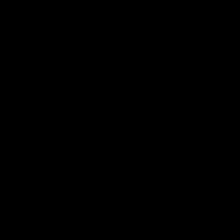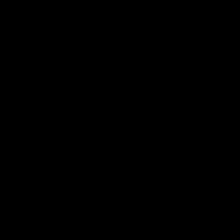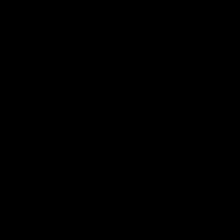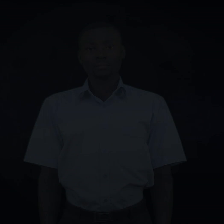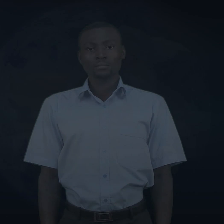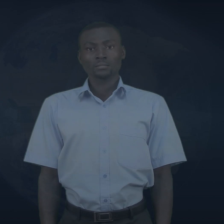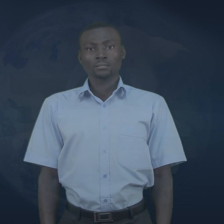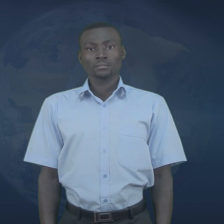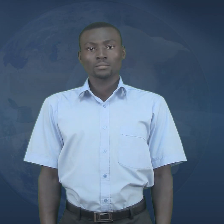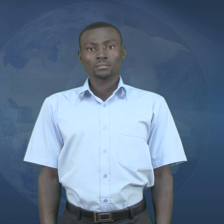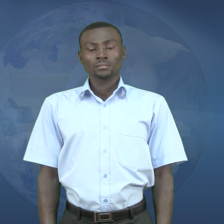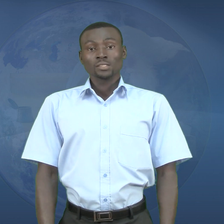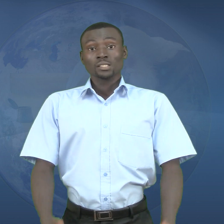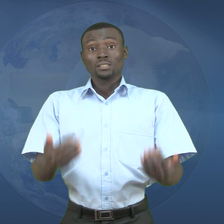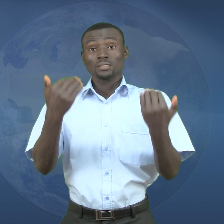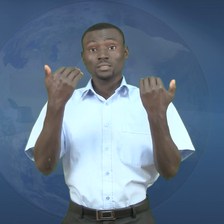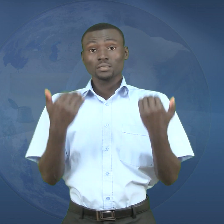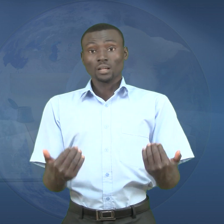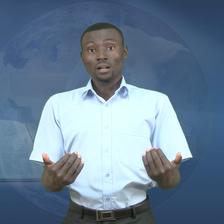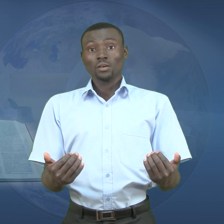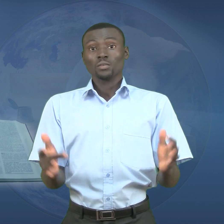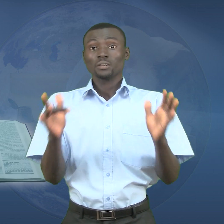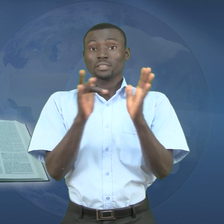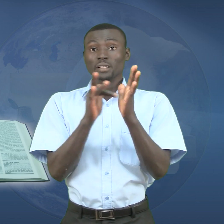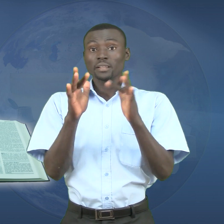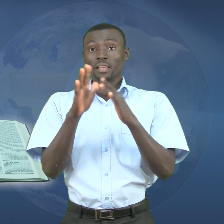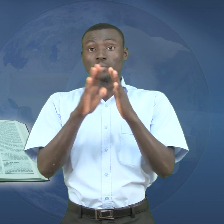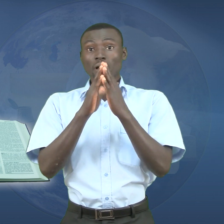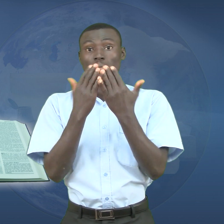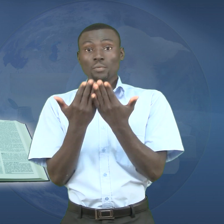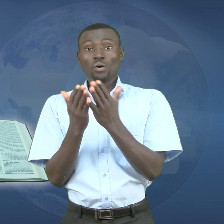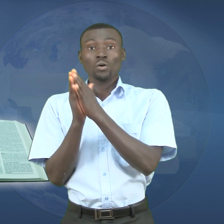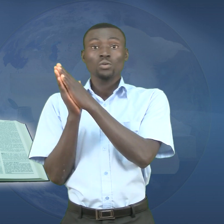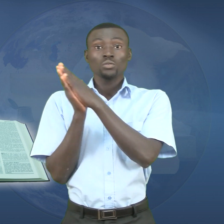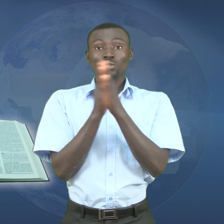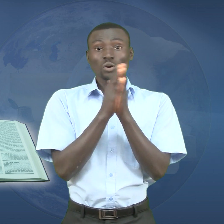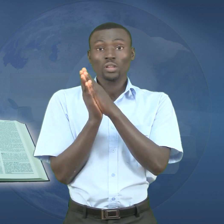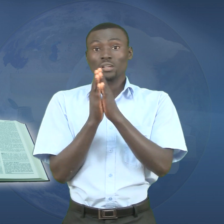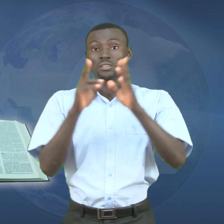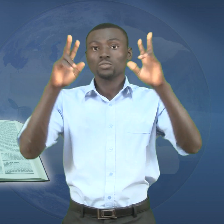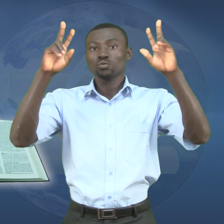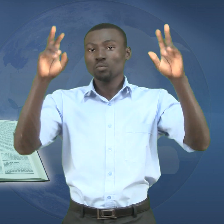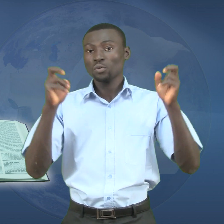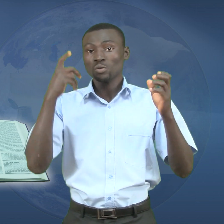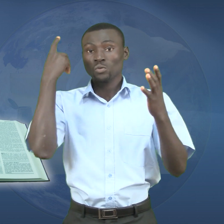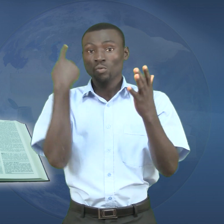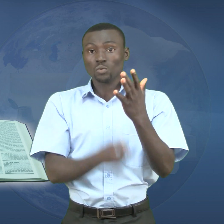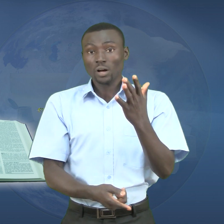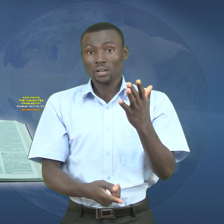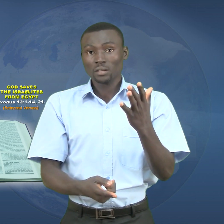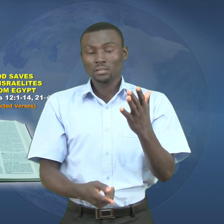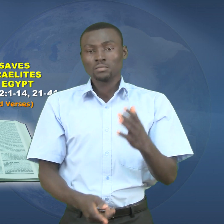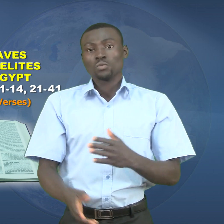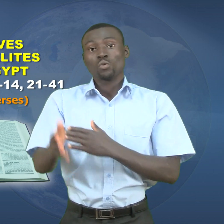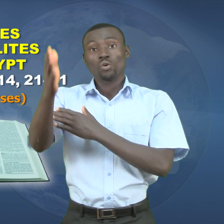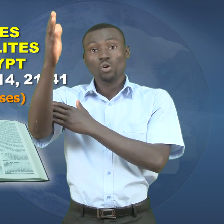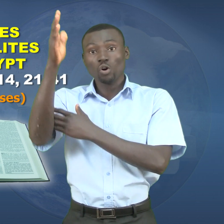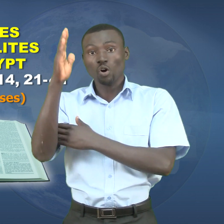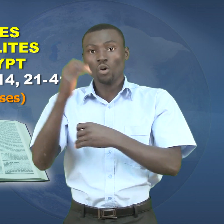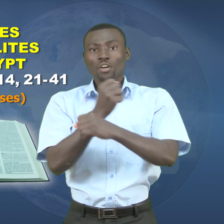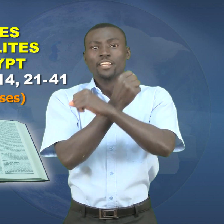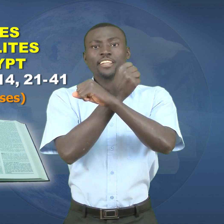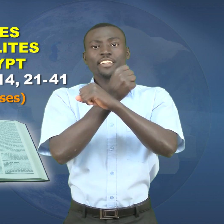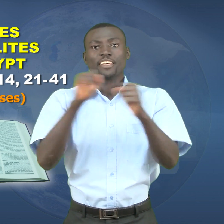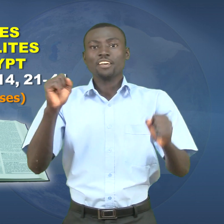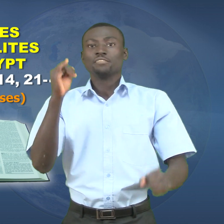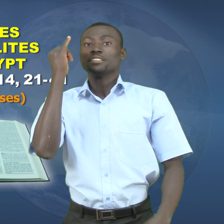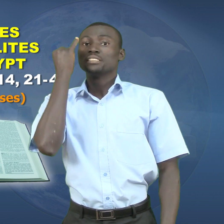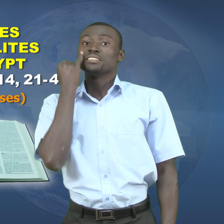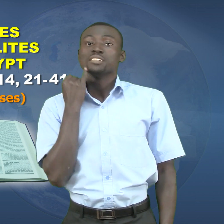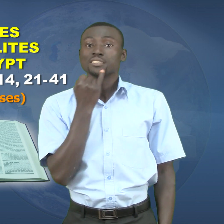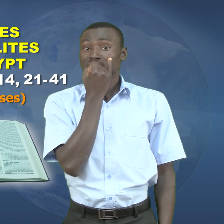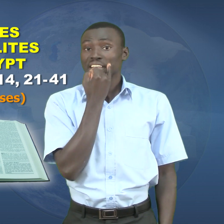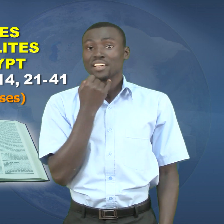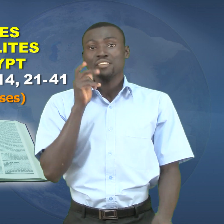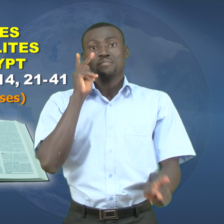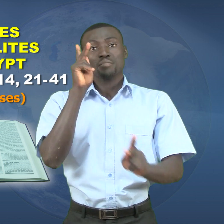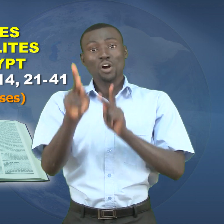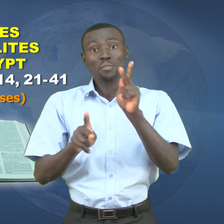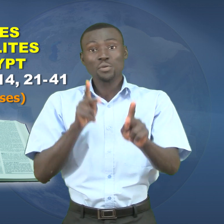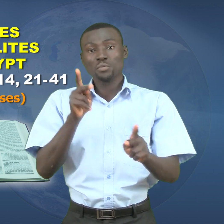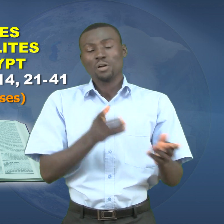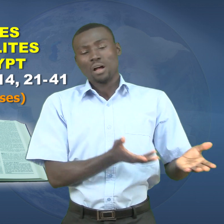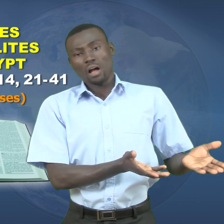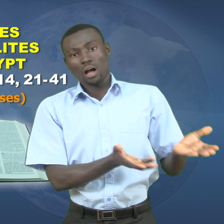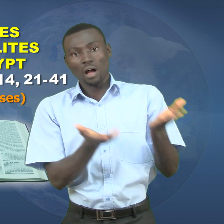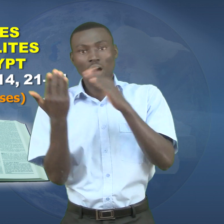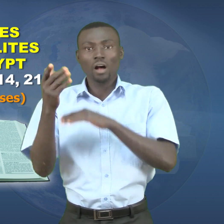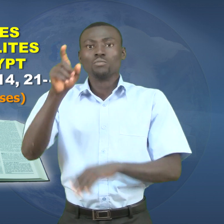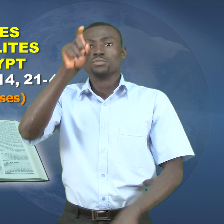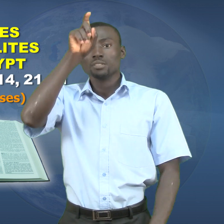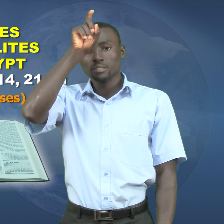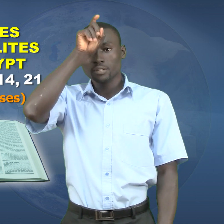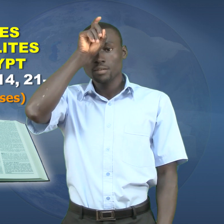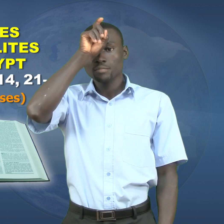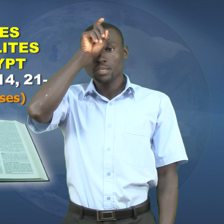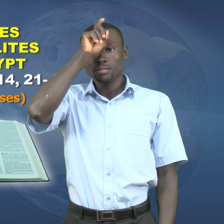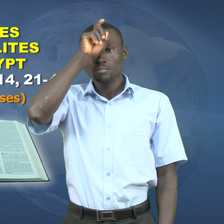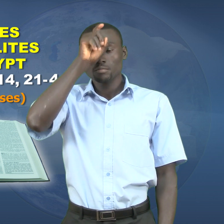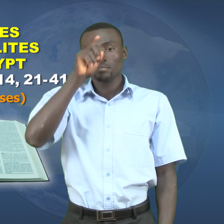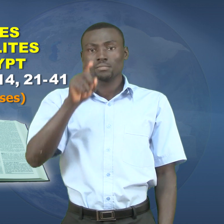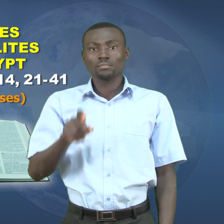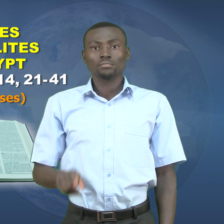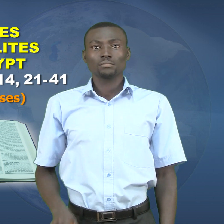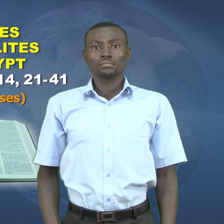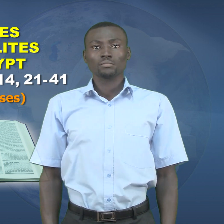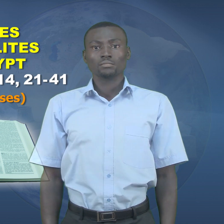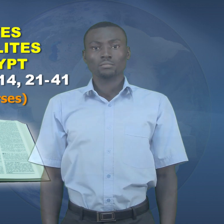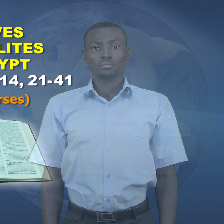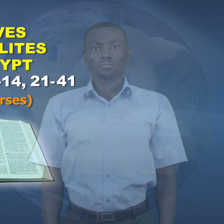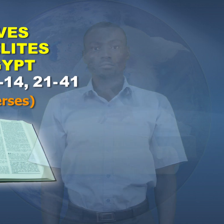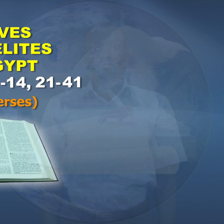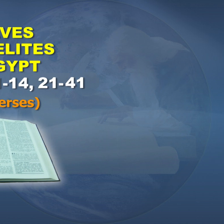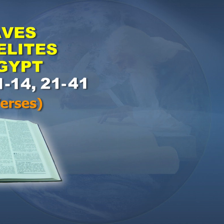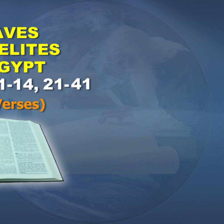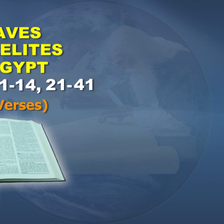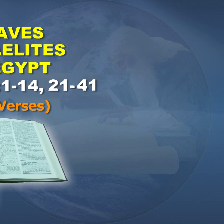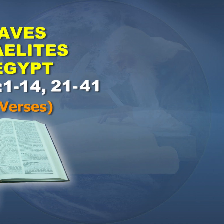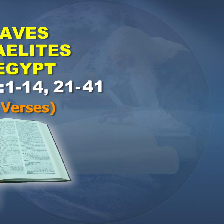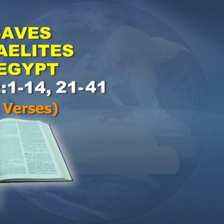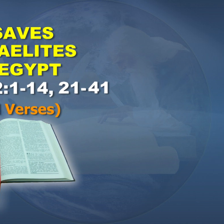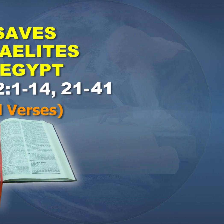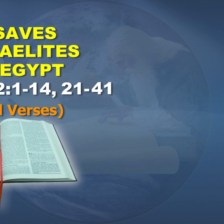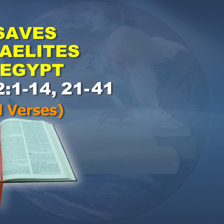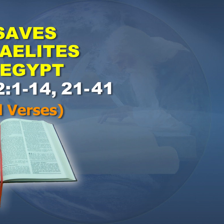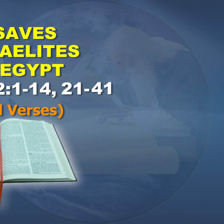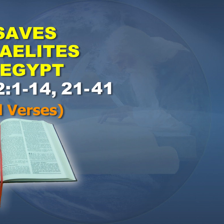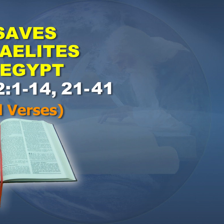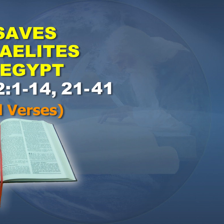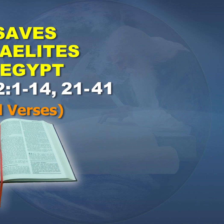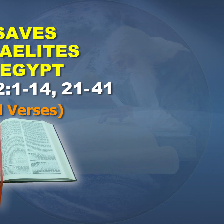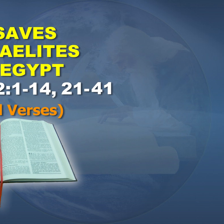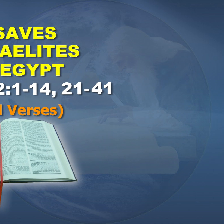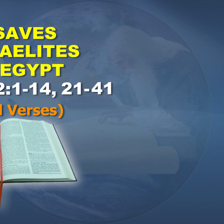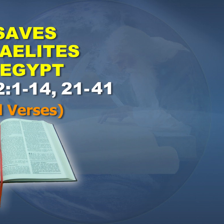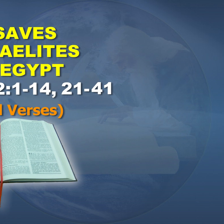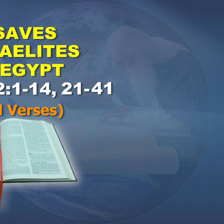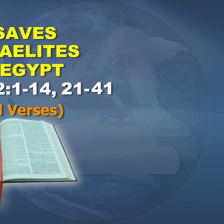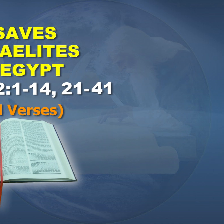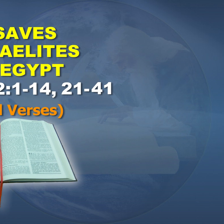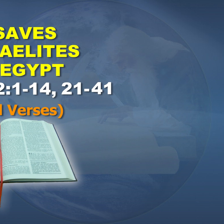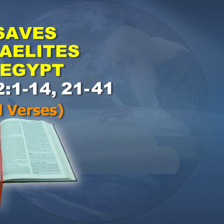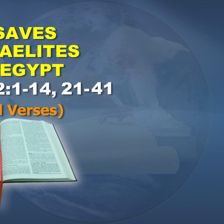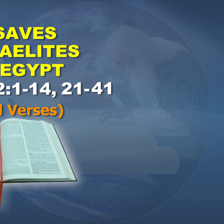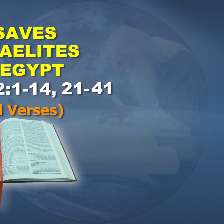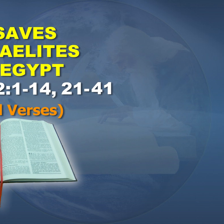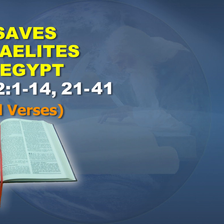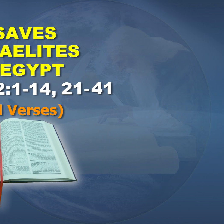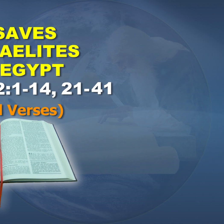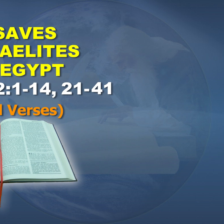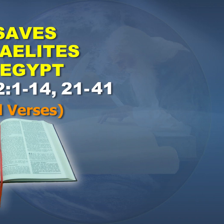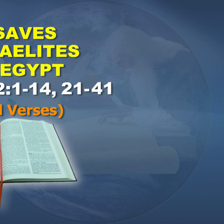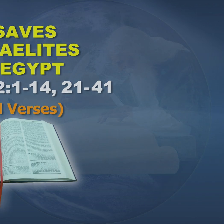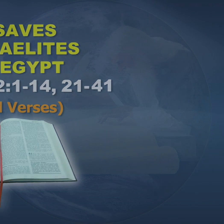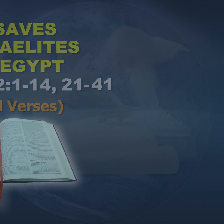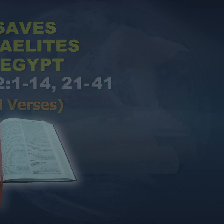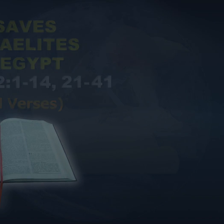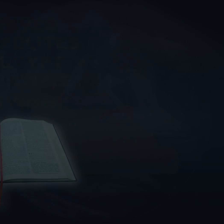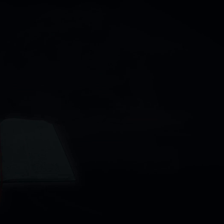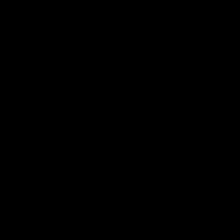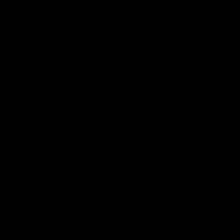God saves the Israelites from Egypt